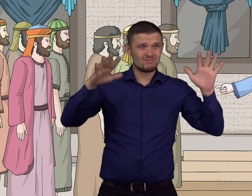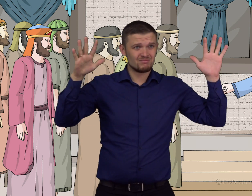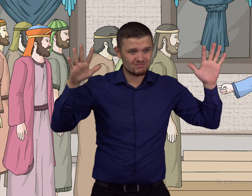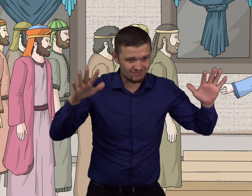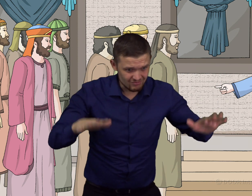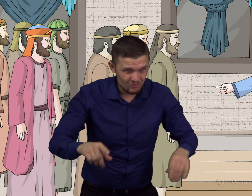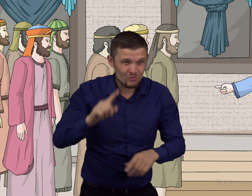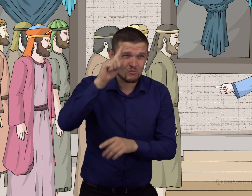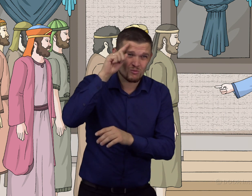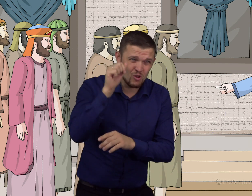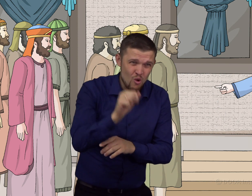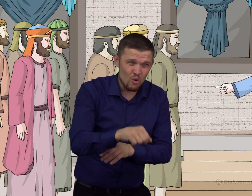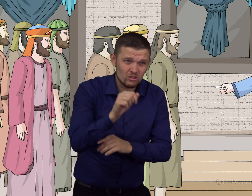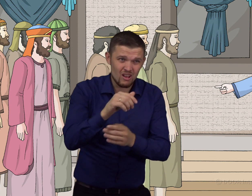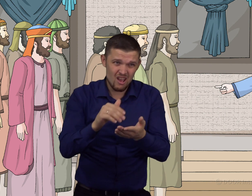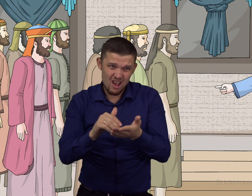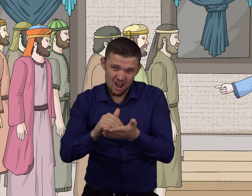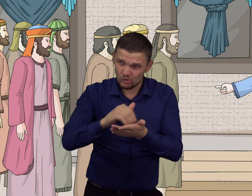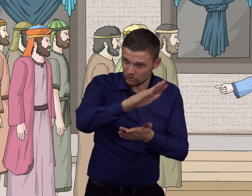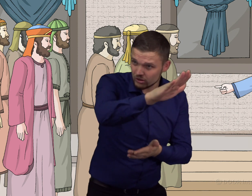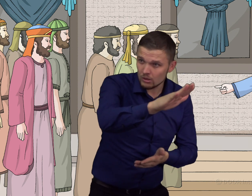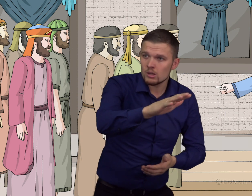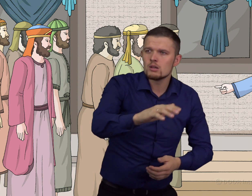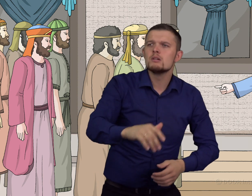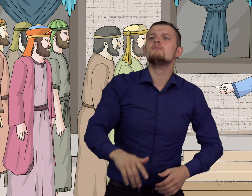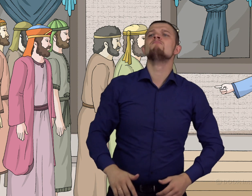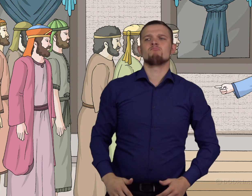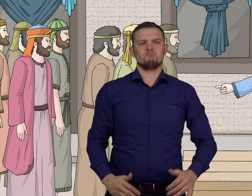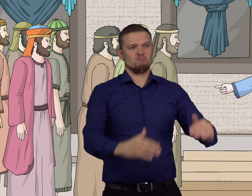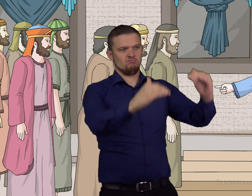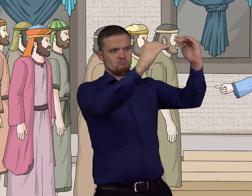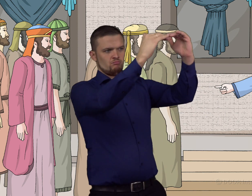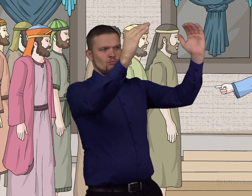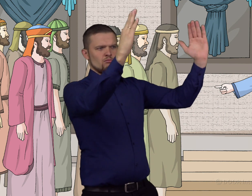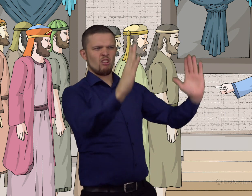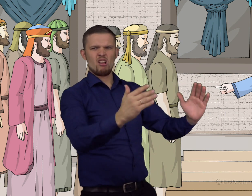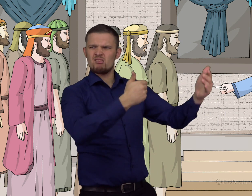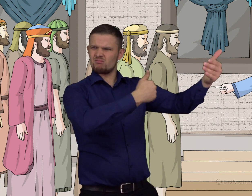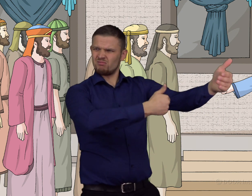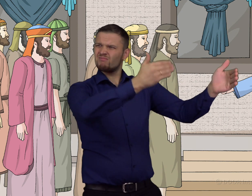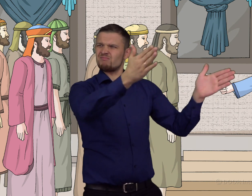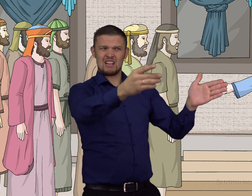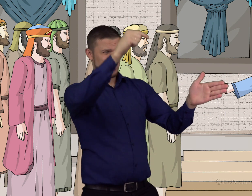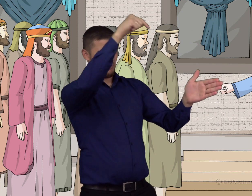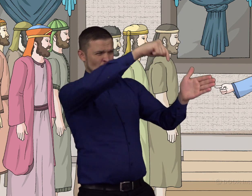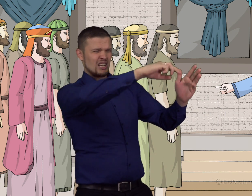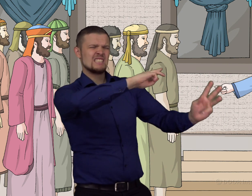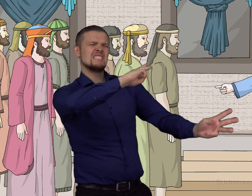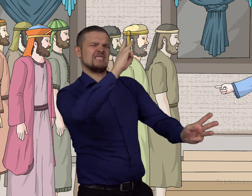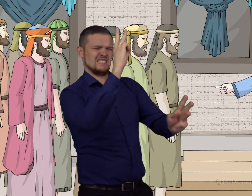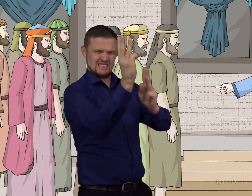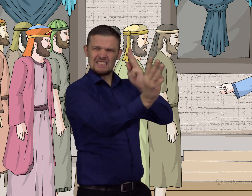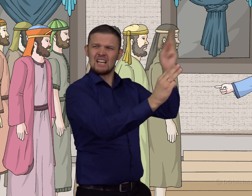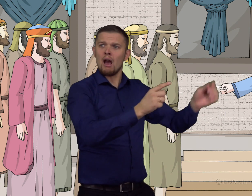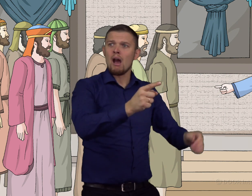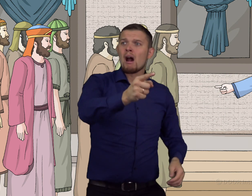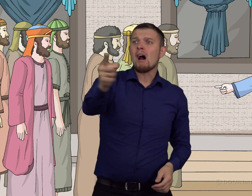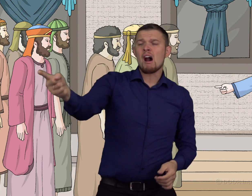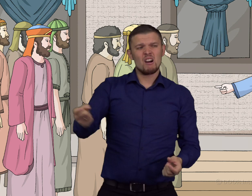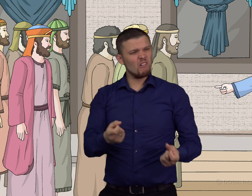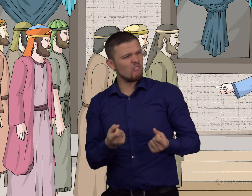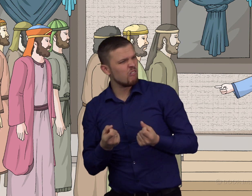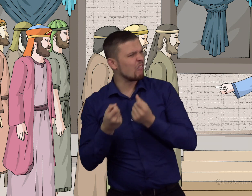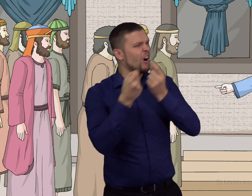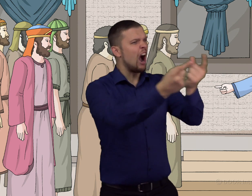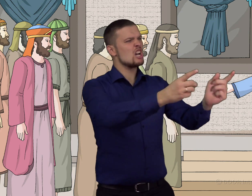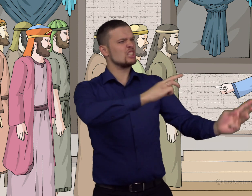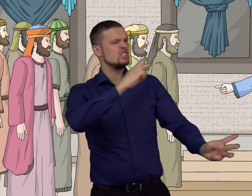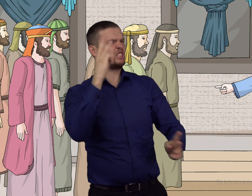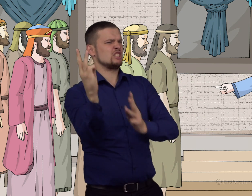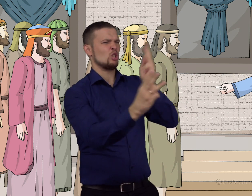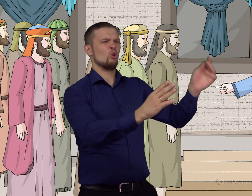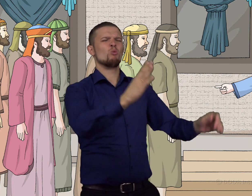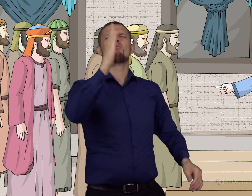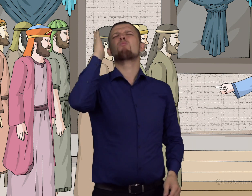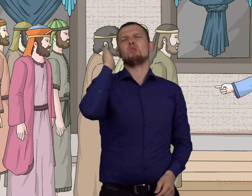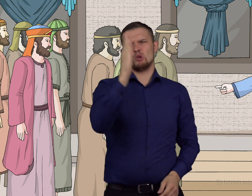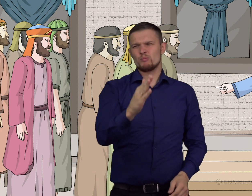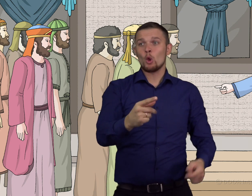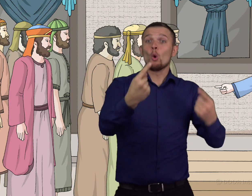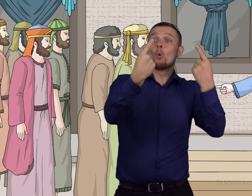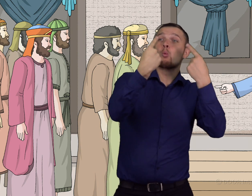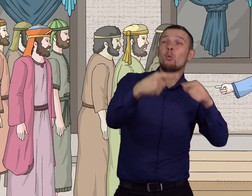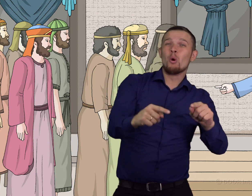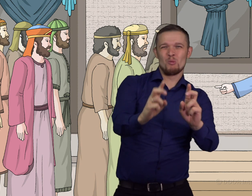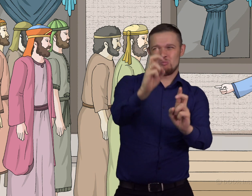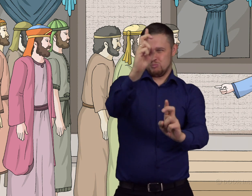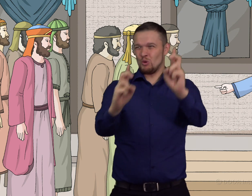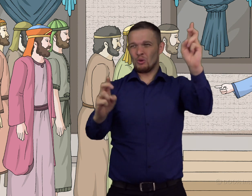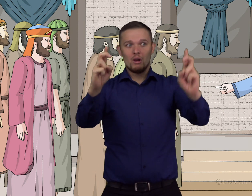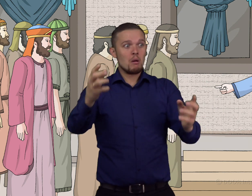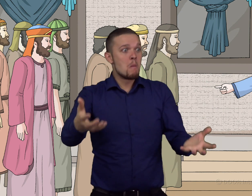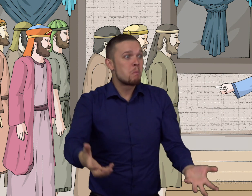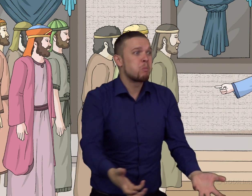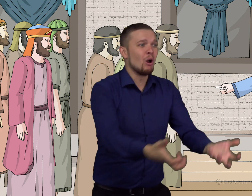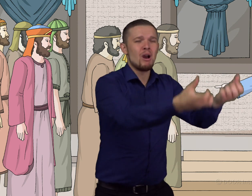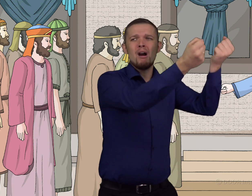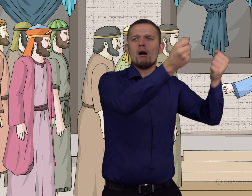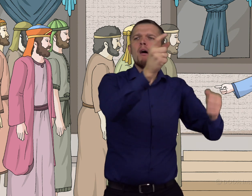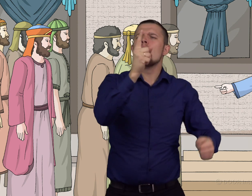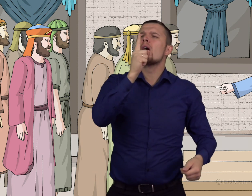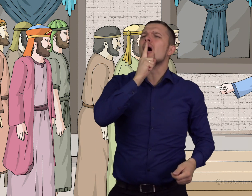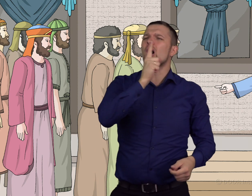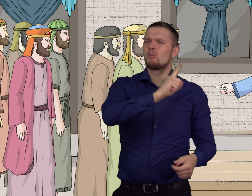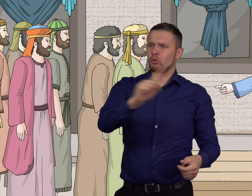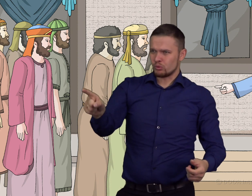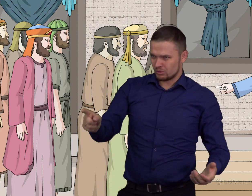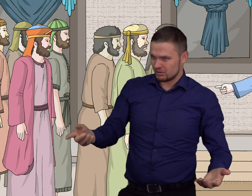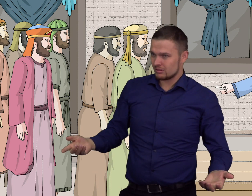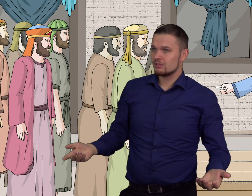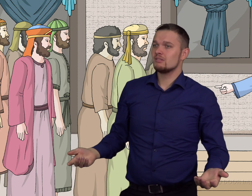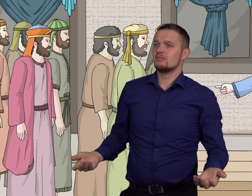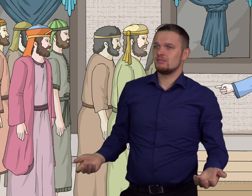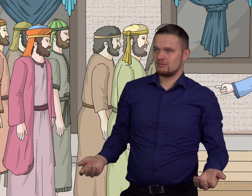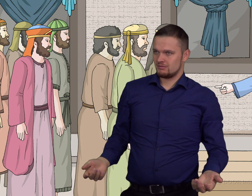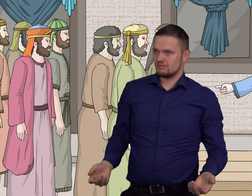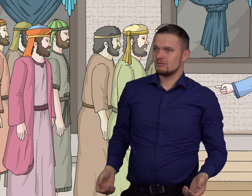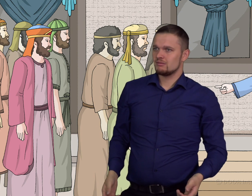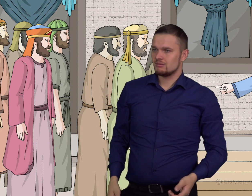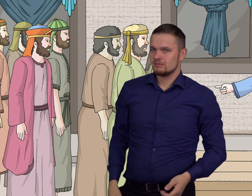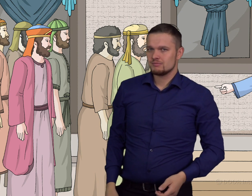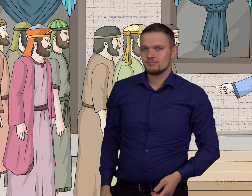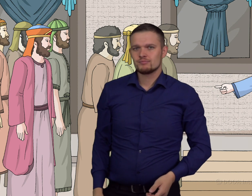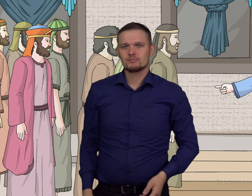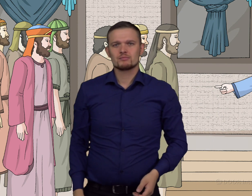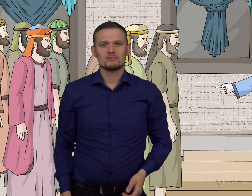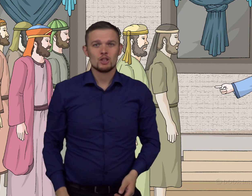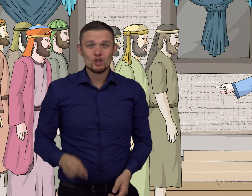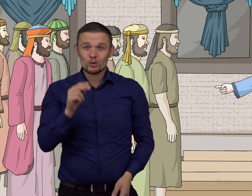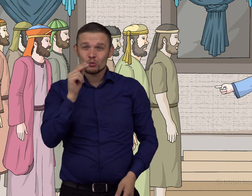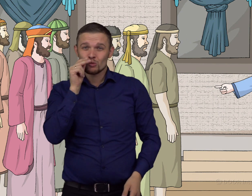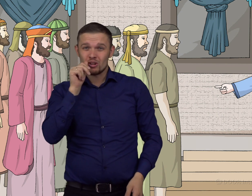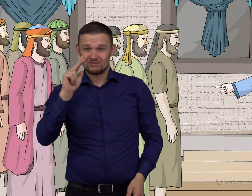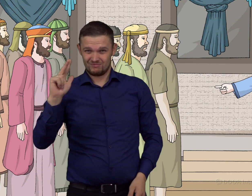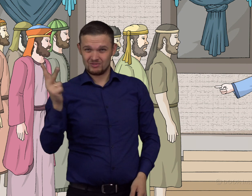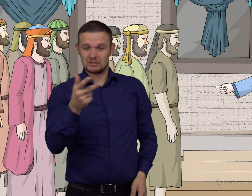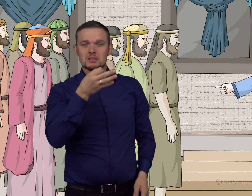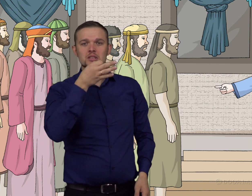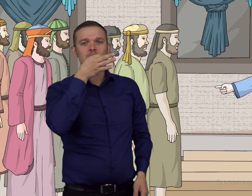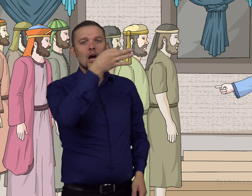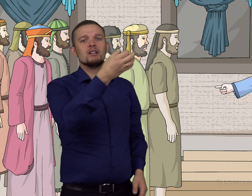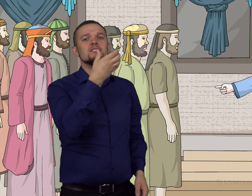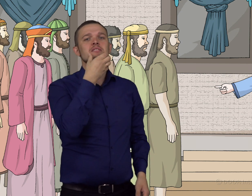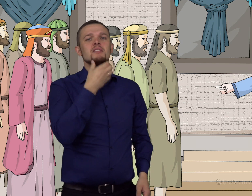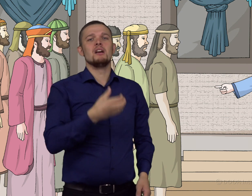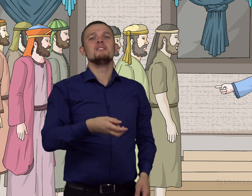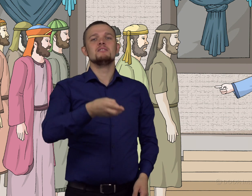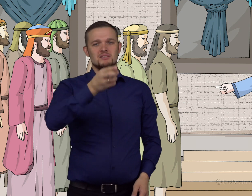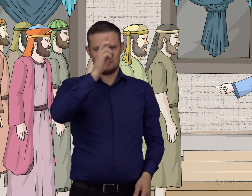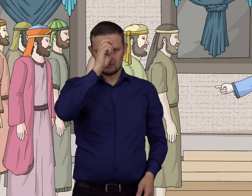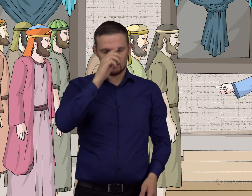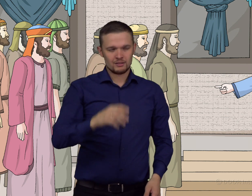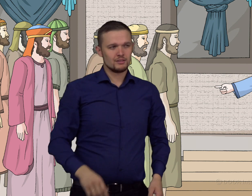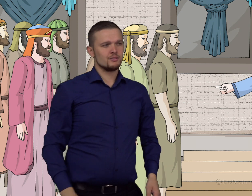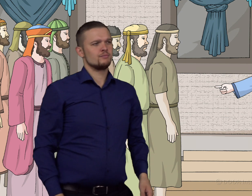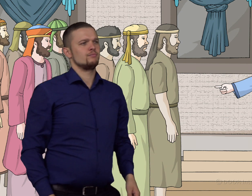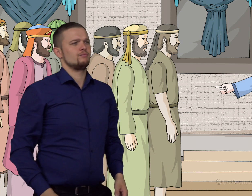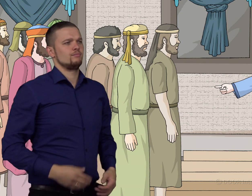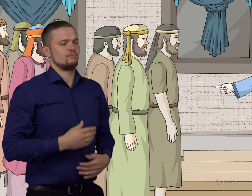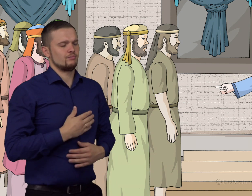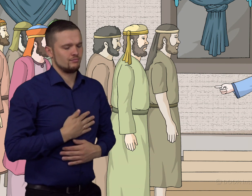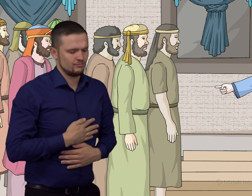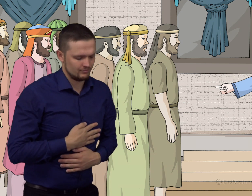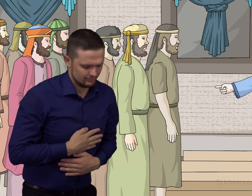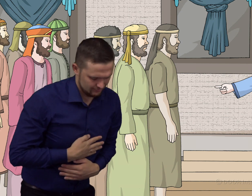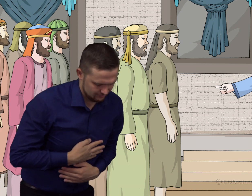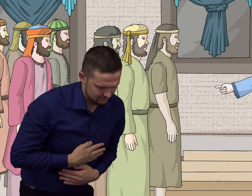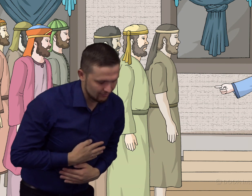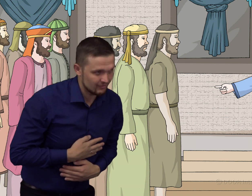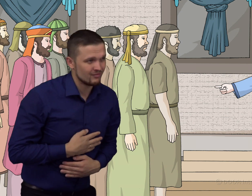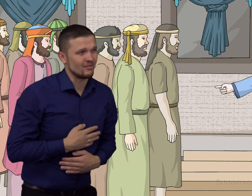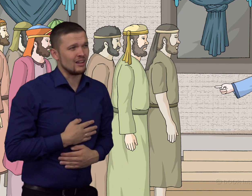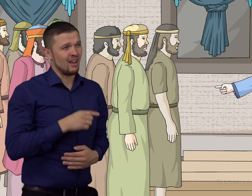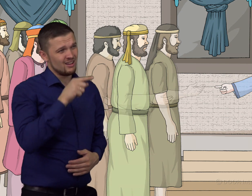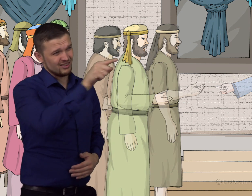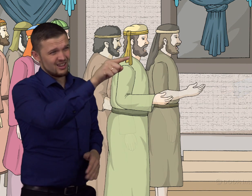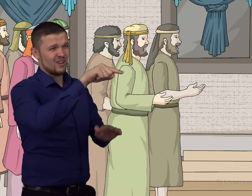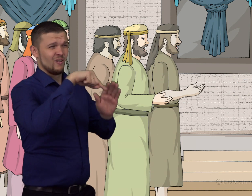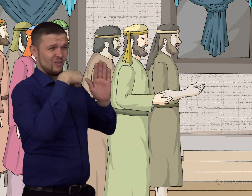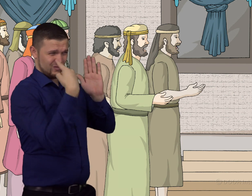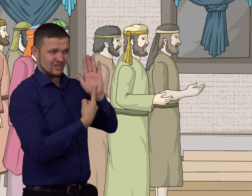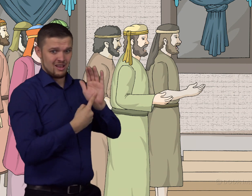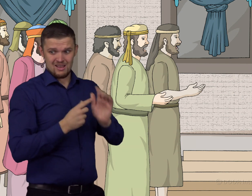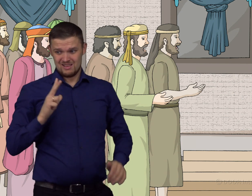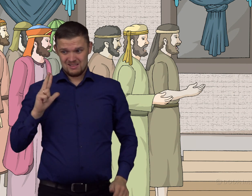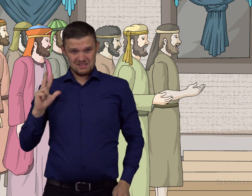But if you refuse to worship, you will be thrown at once into the blazing fiery furnace. Then what god will be able to deliver you from my hands?”